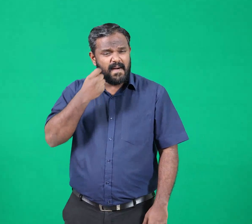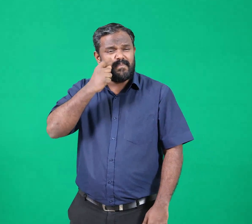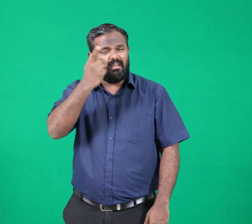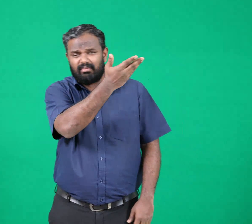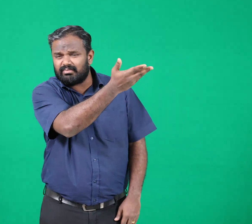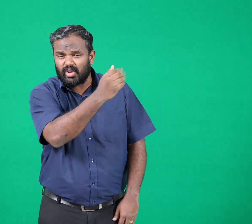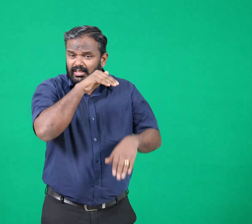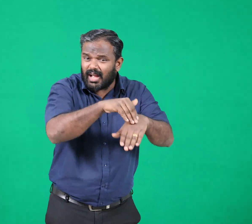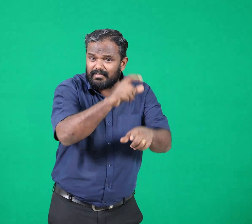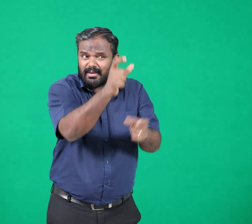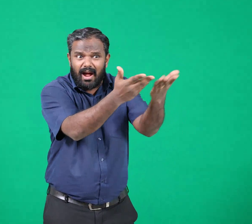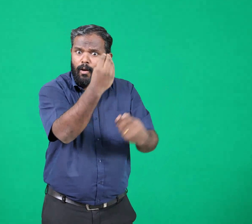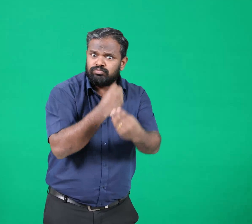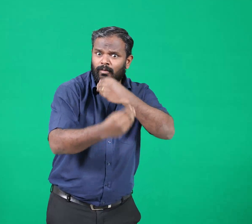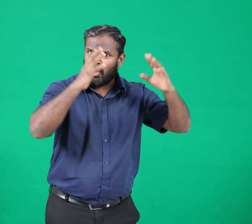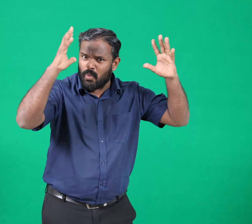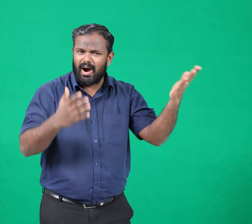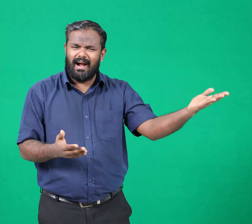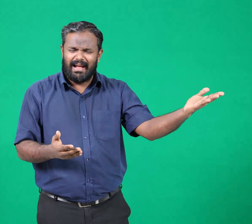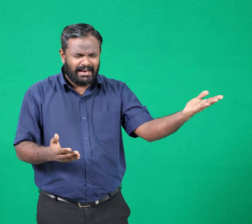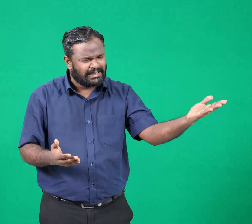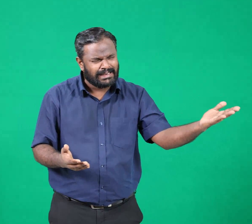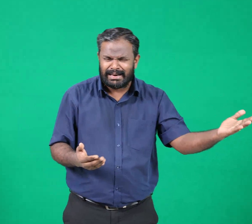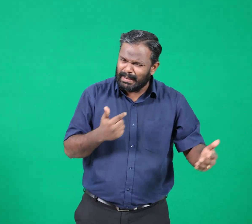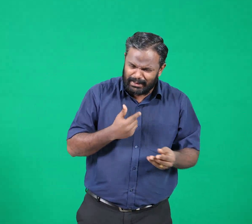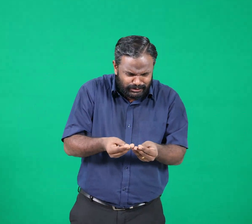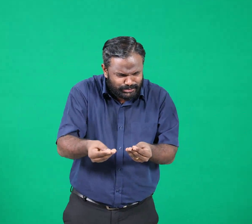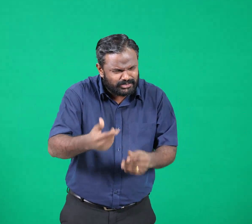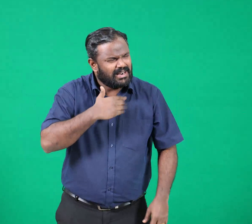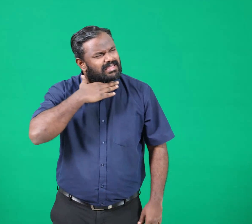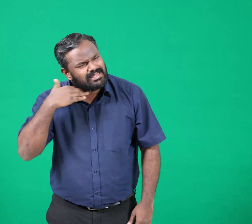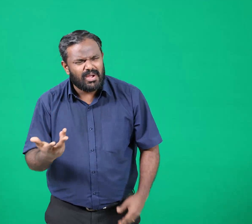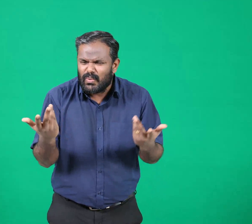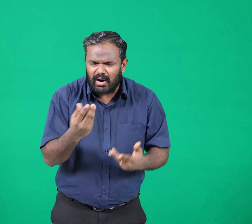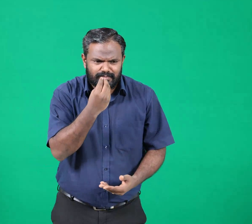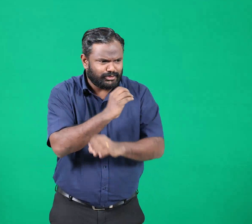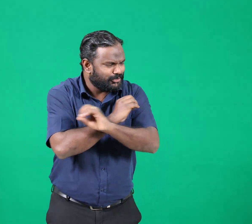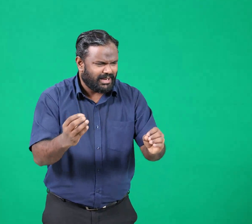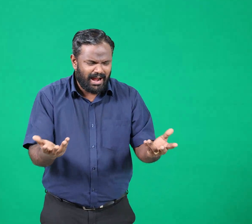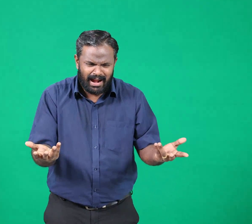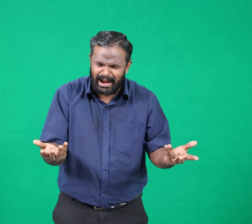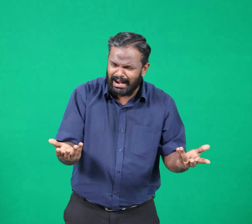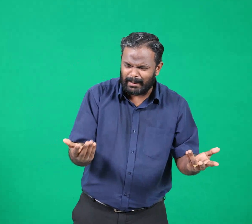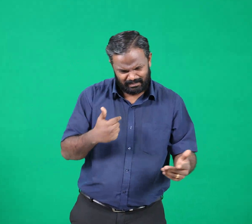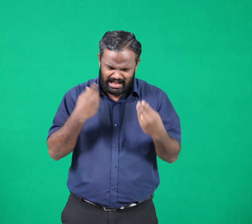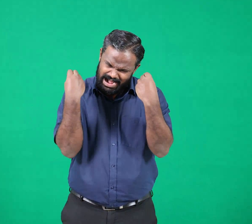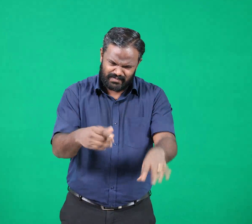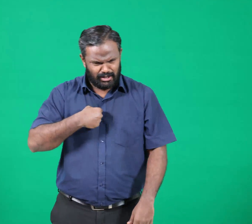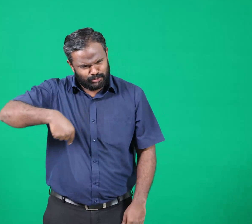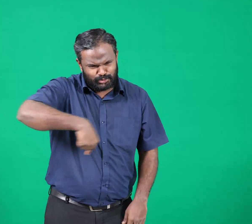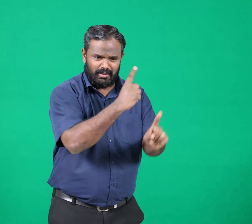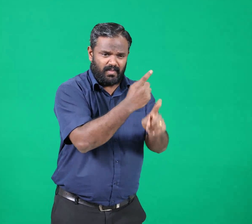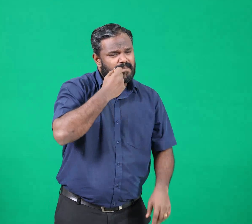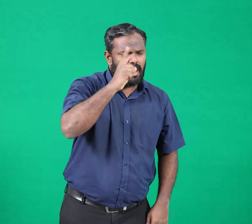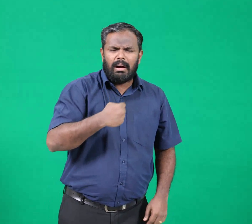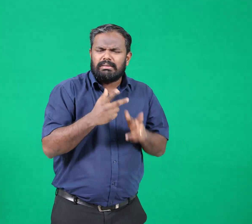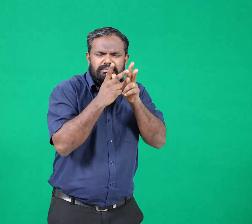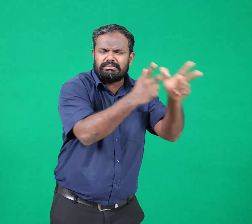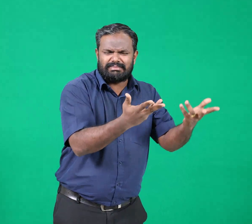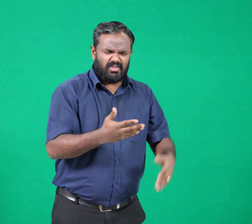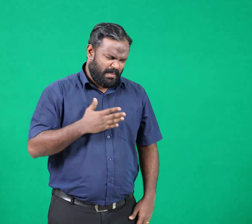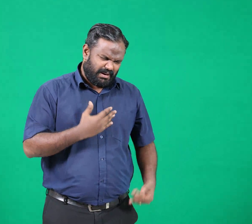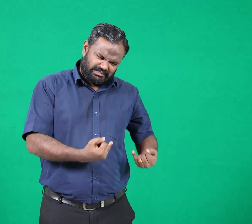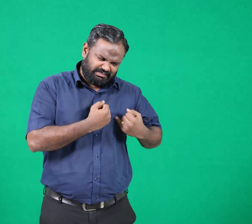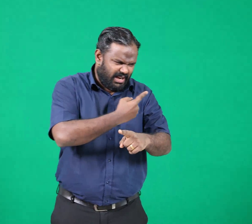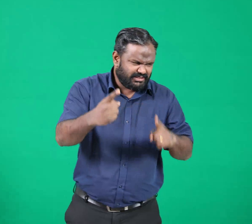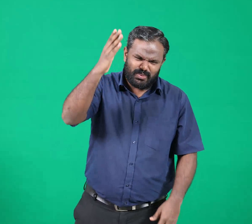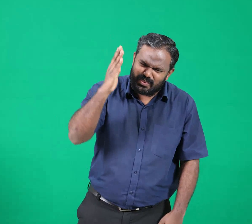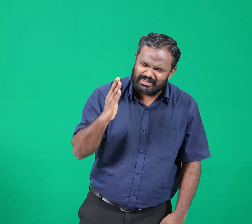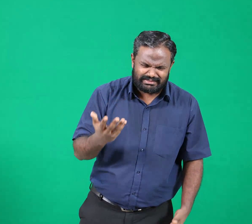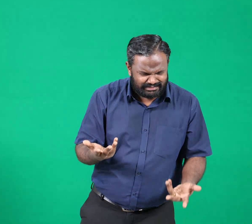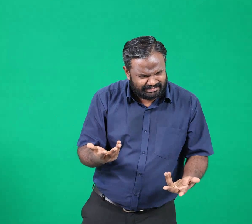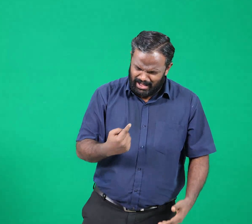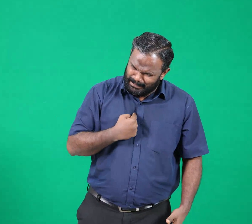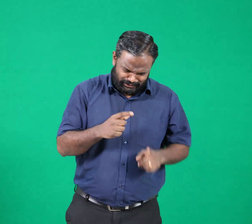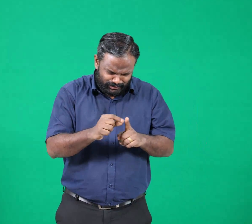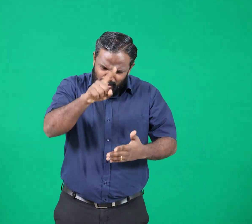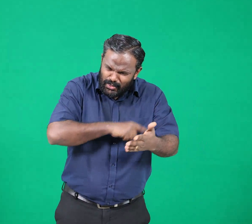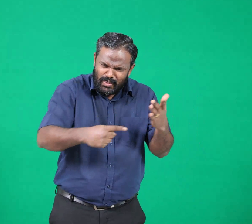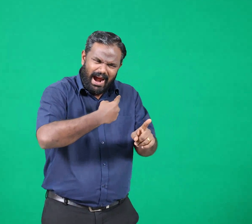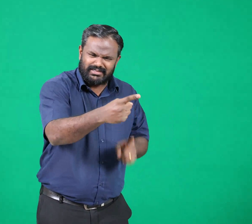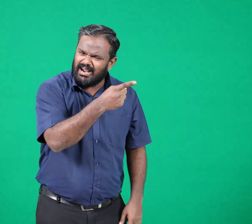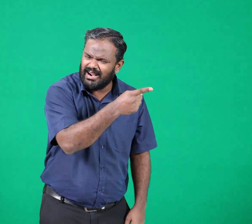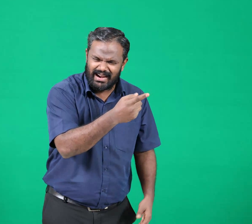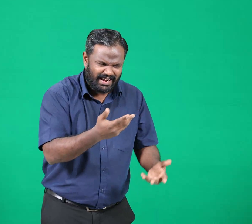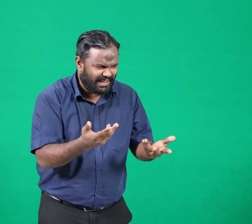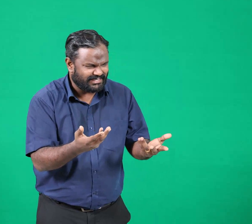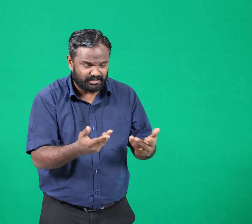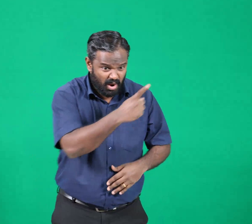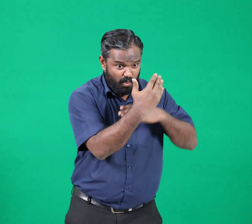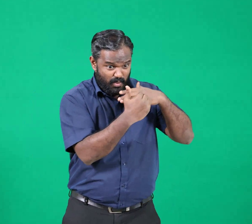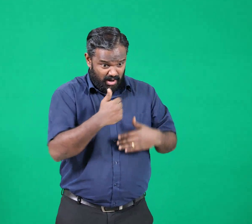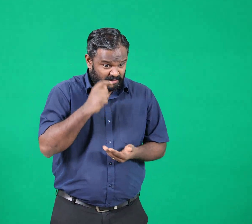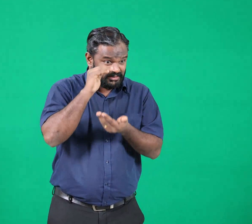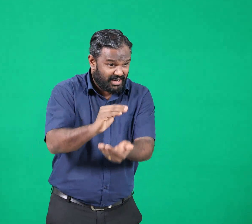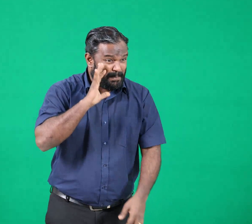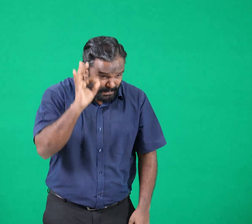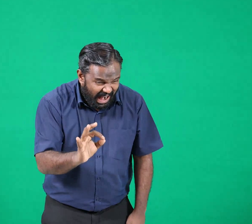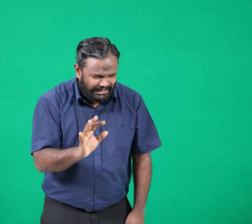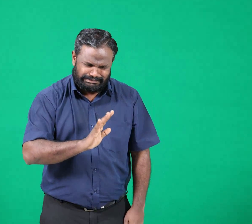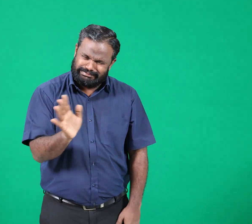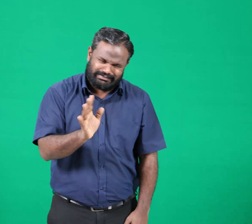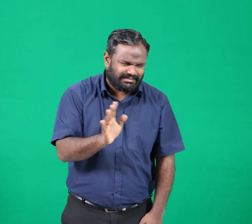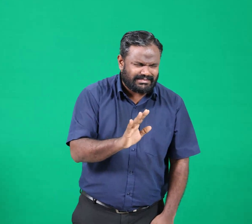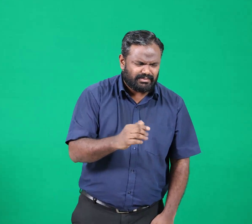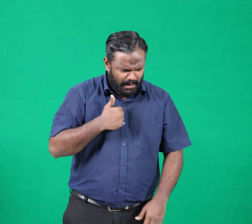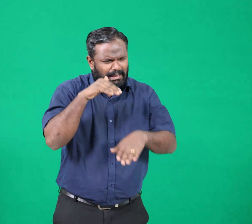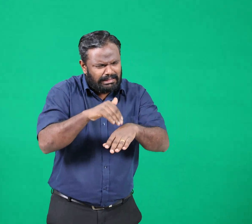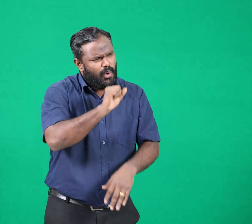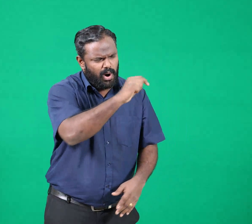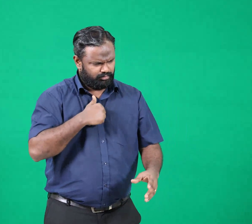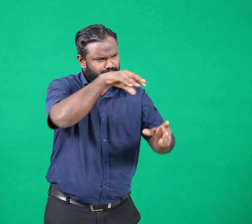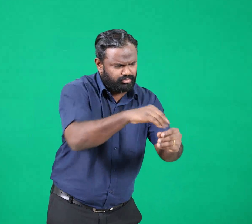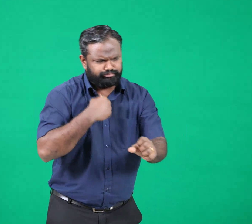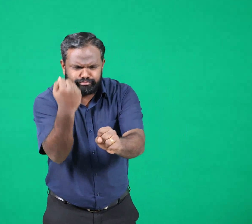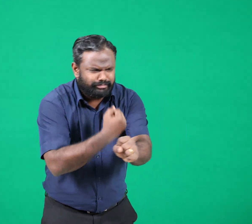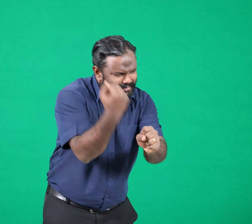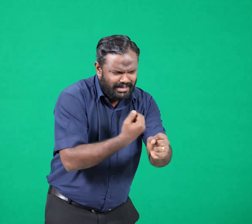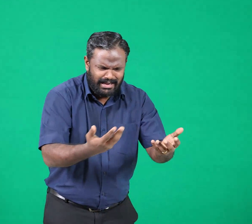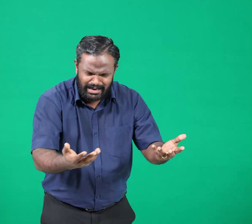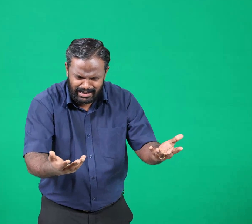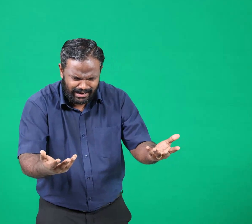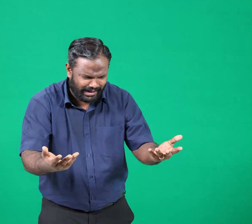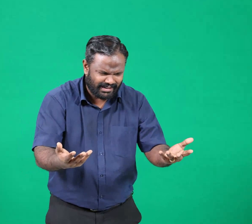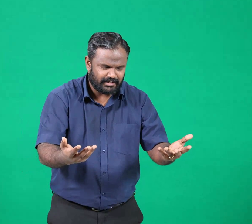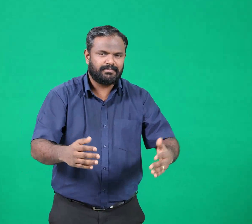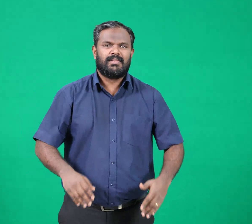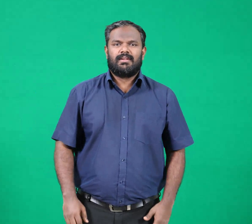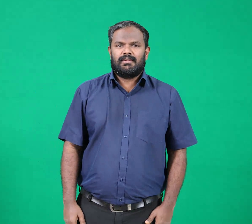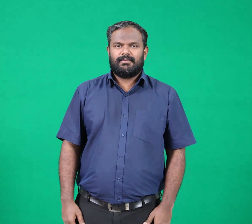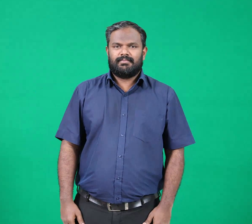I will get up and go back to my father and say to him, "Father, I have sinned against heaven and against you. I am no longer worthy to be called your son. Make me like one of your hired servants."'